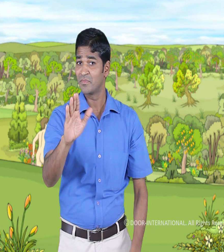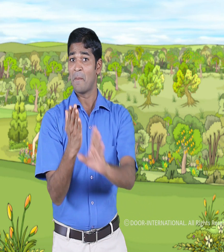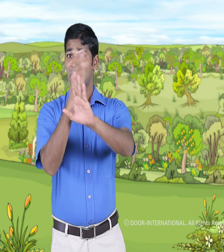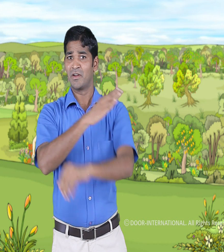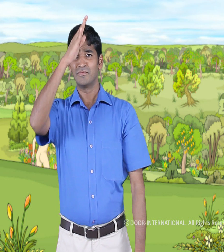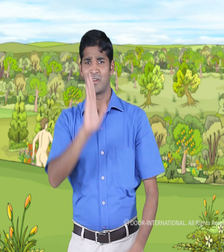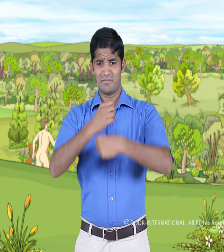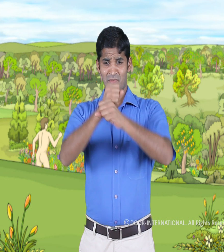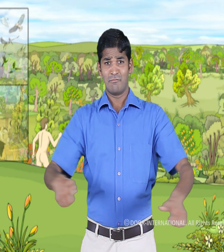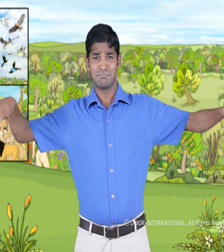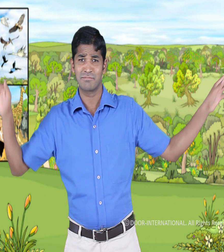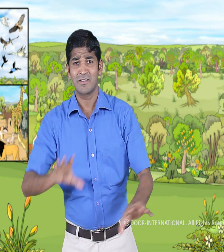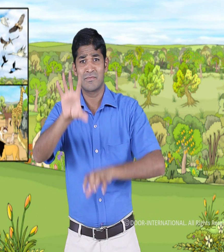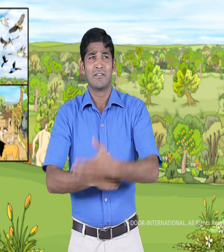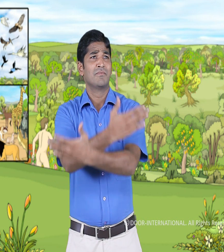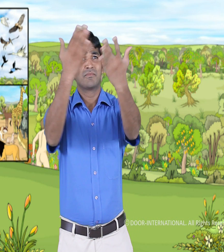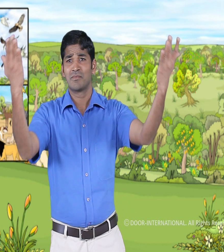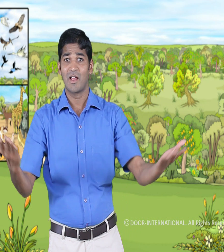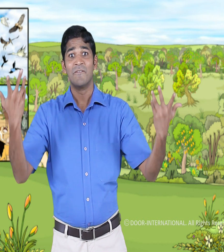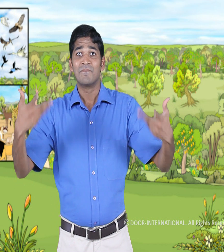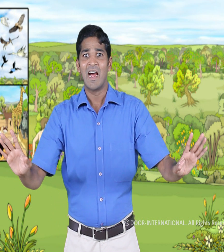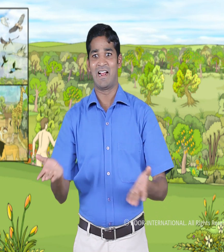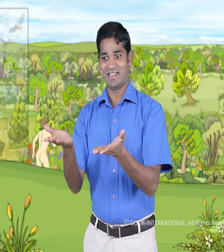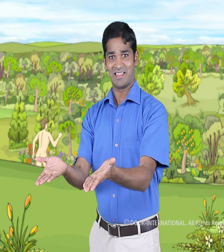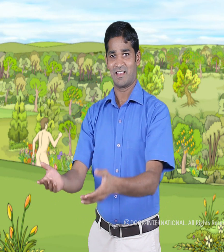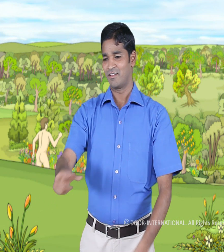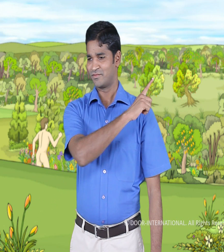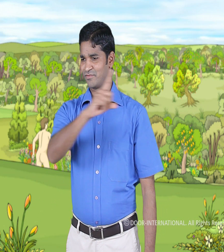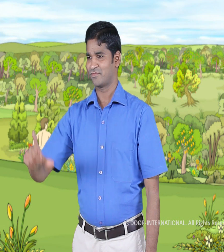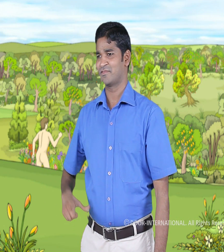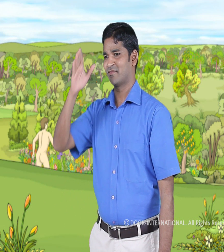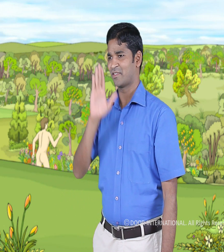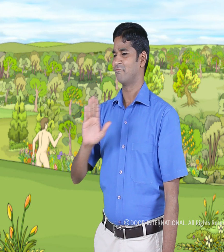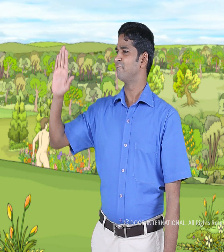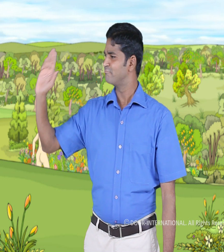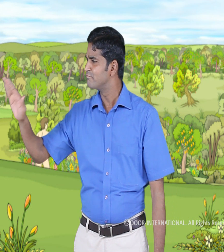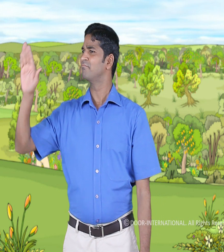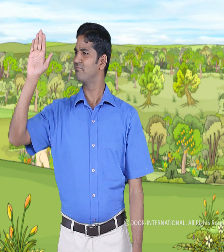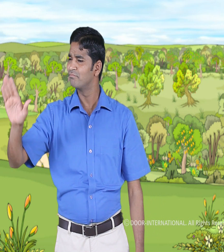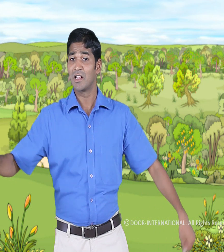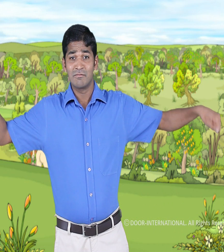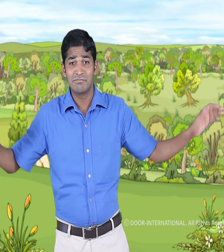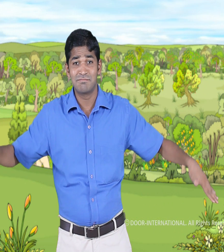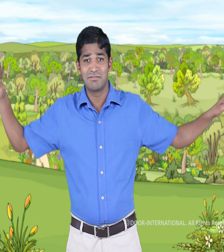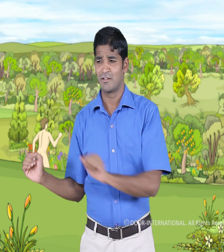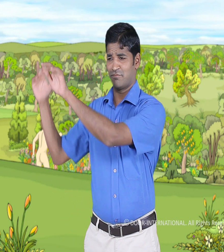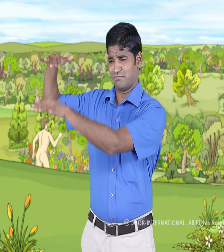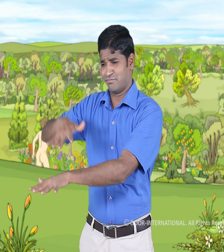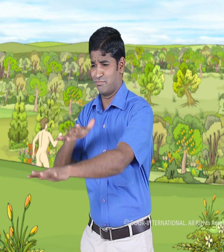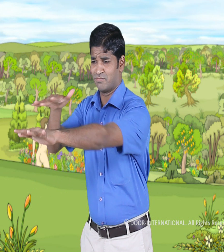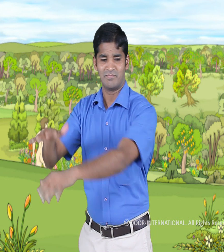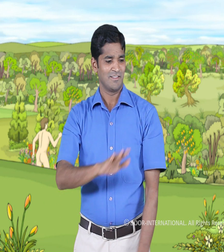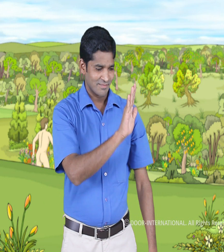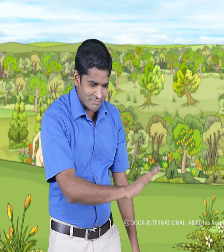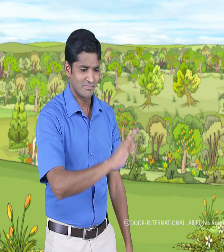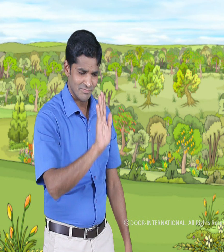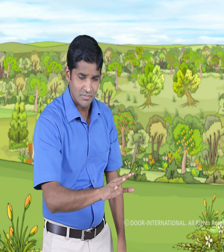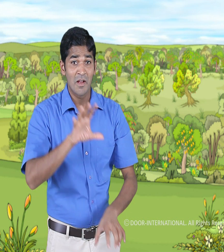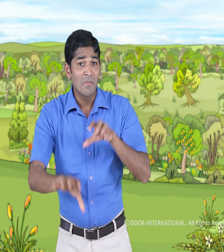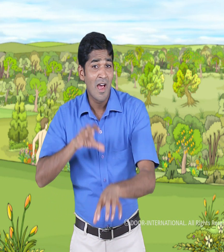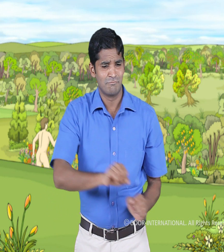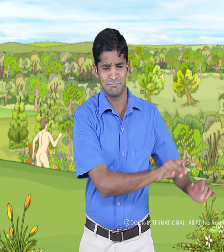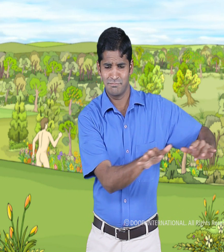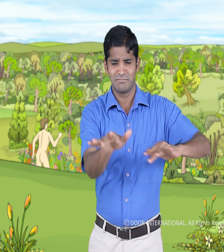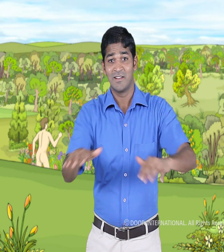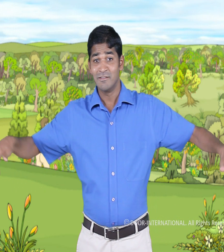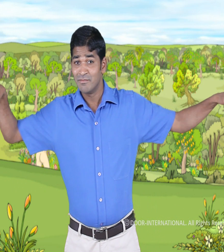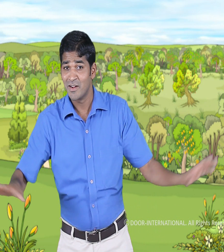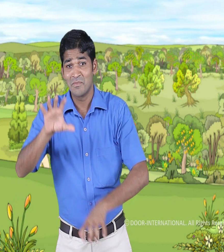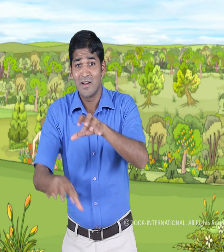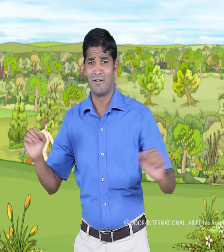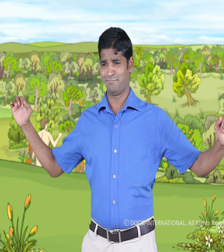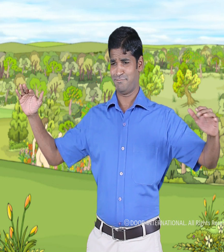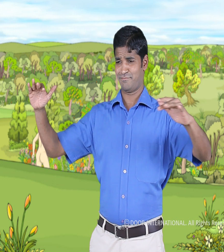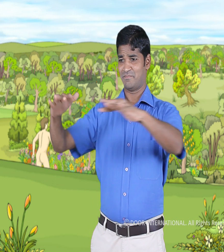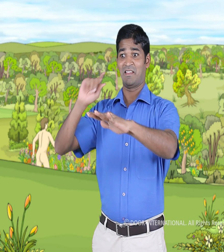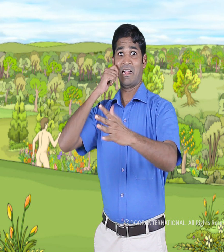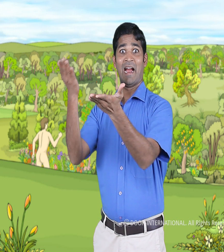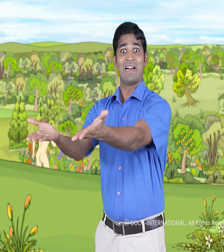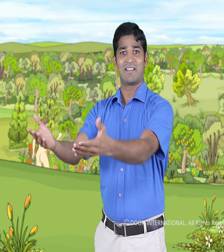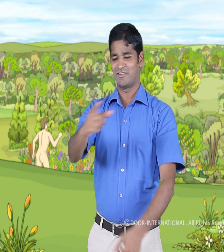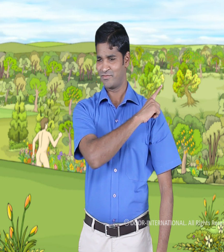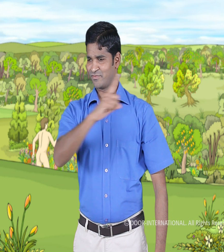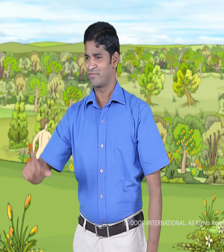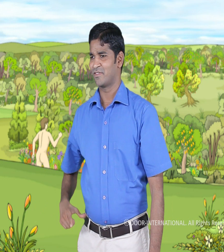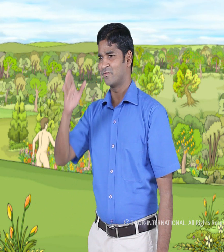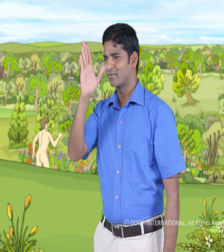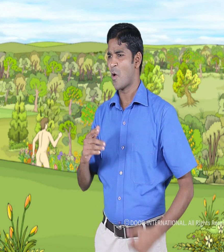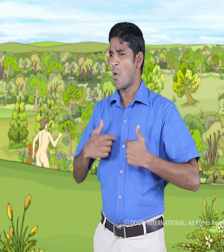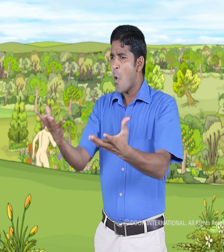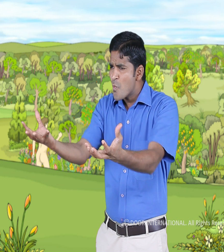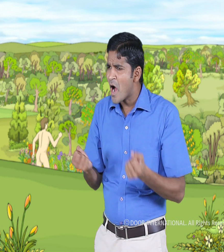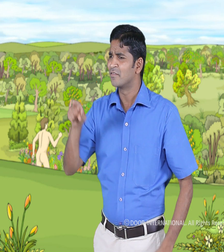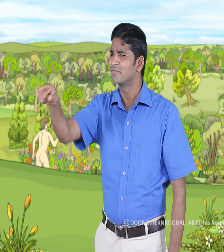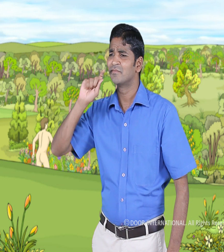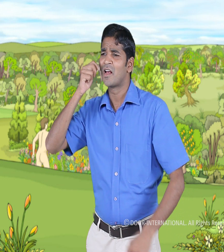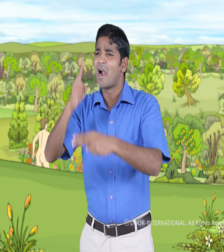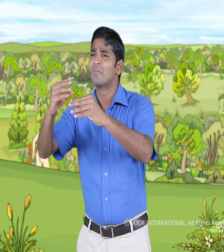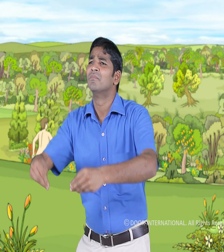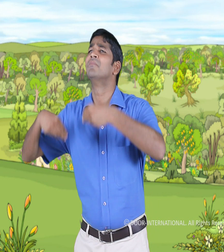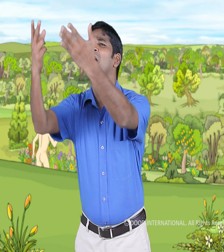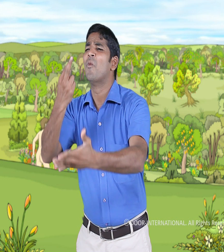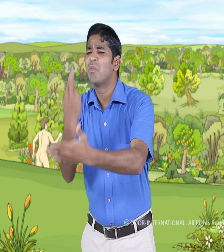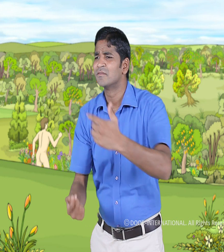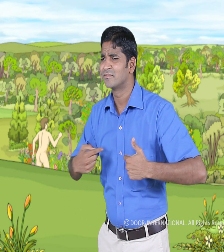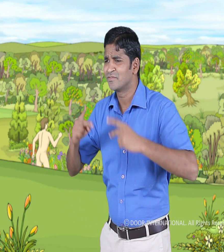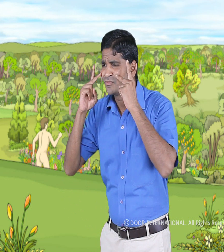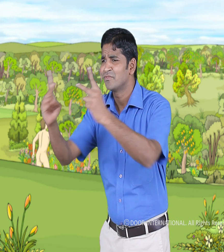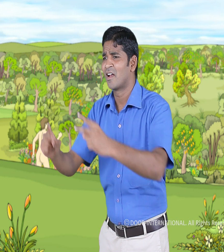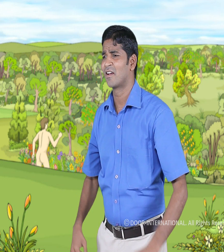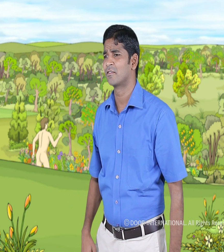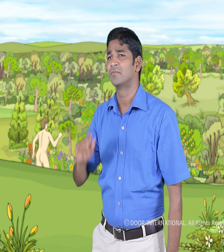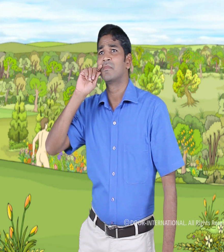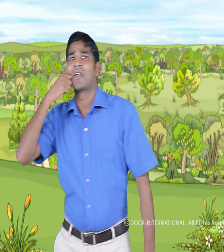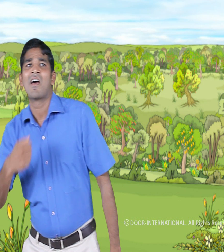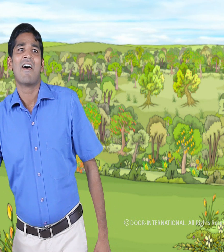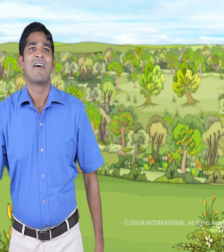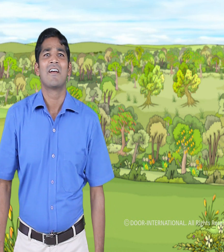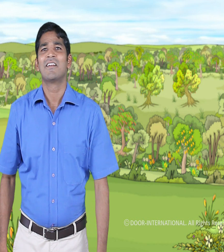And out of the ground the LORD God formed every beast of the field and every bird of the air, and He brought them to the man to see what he would name each one.